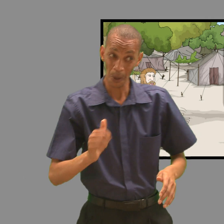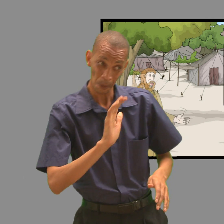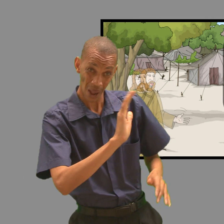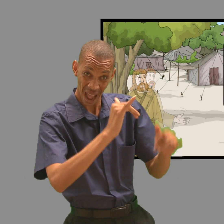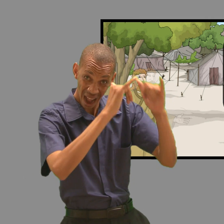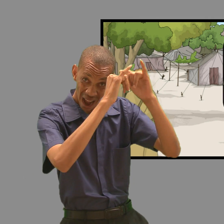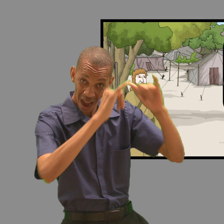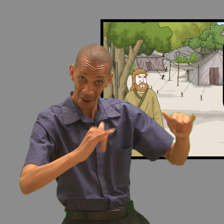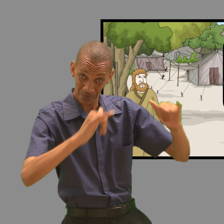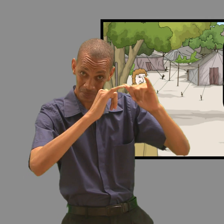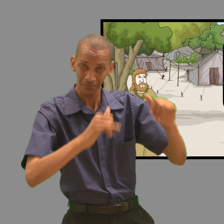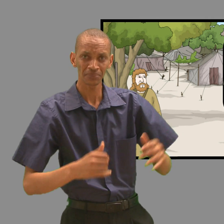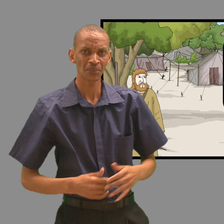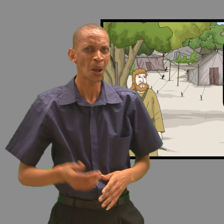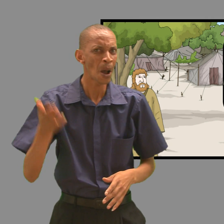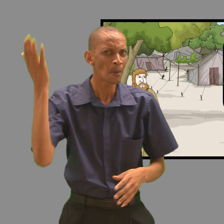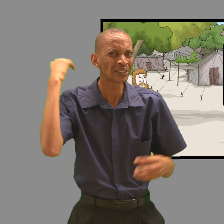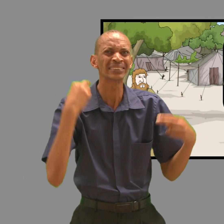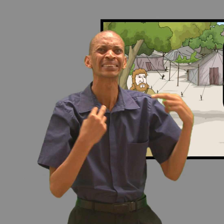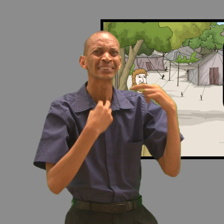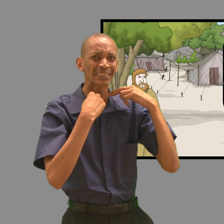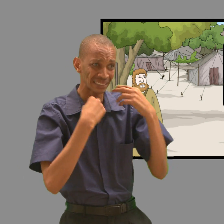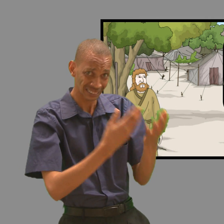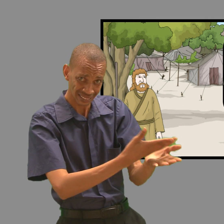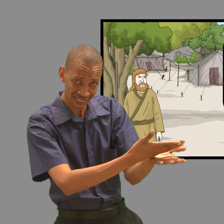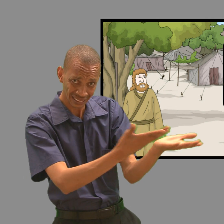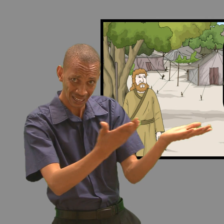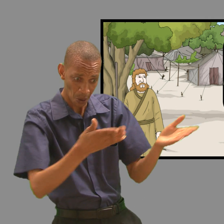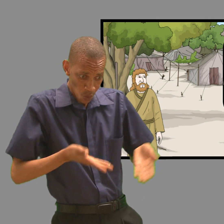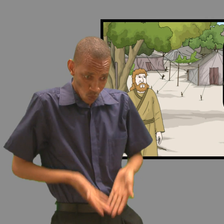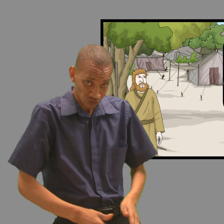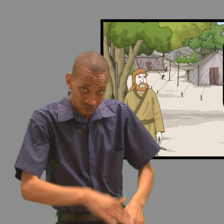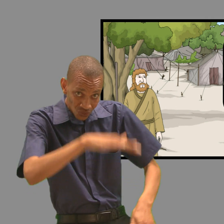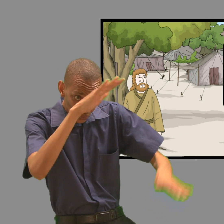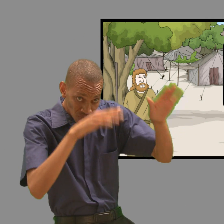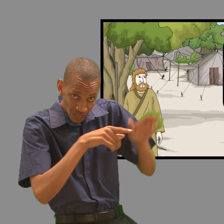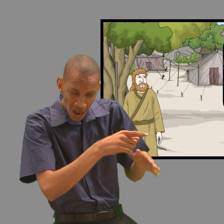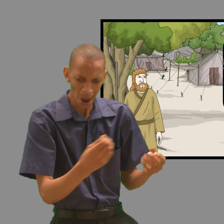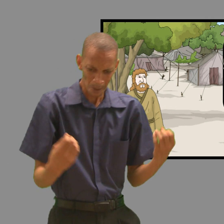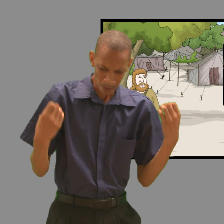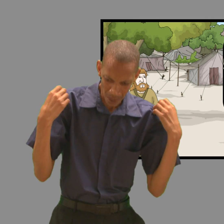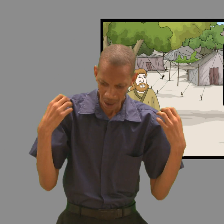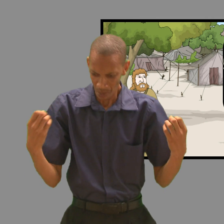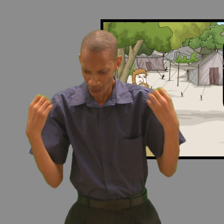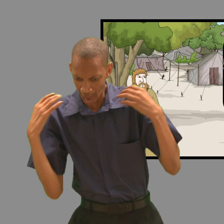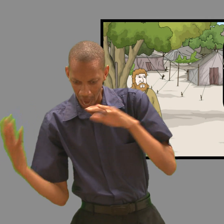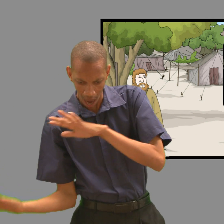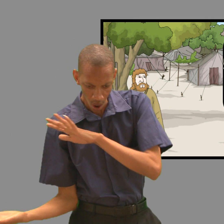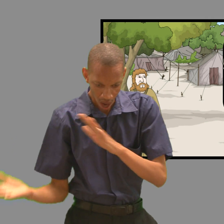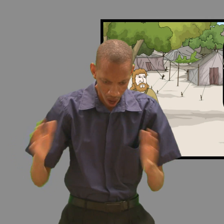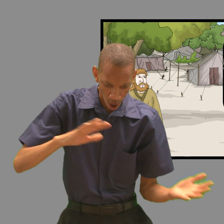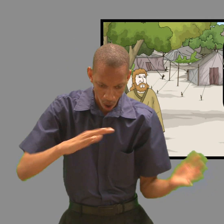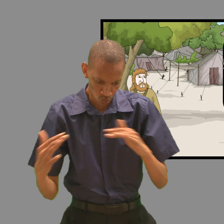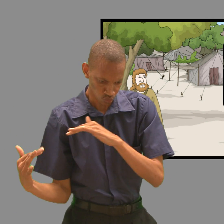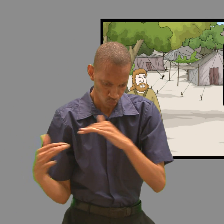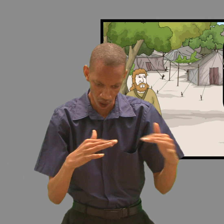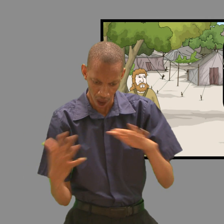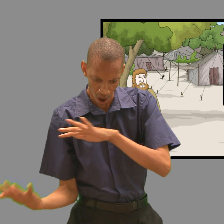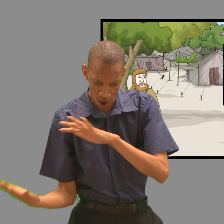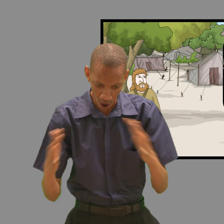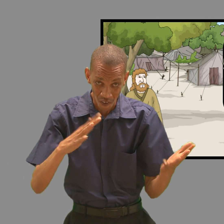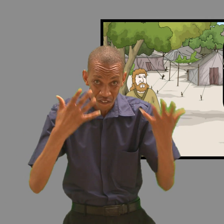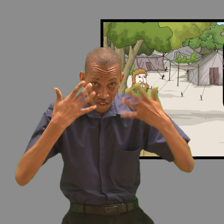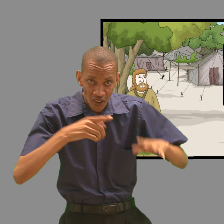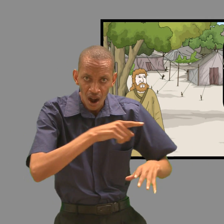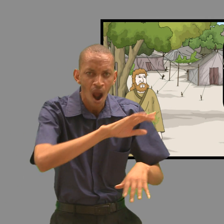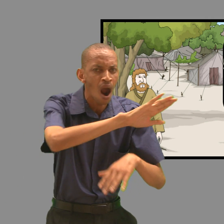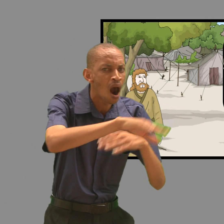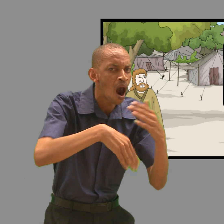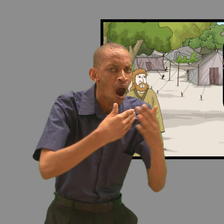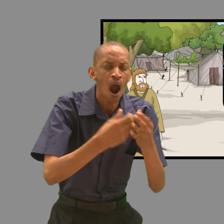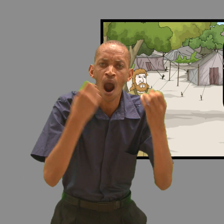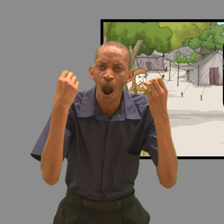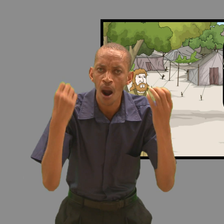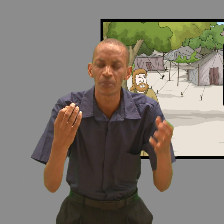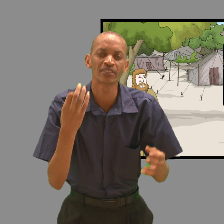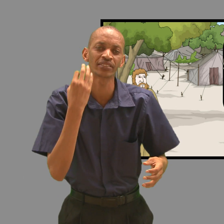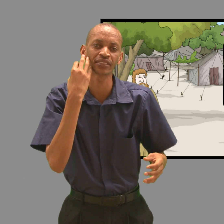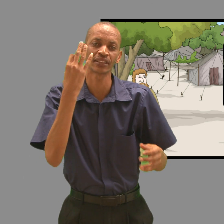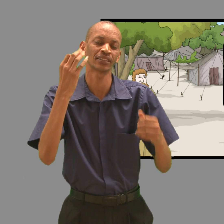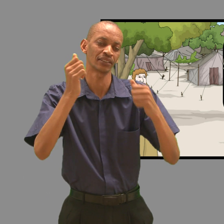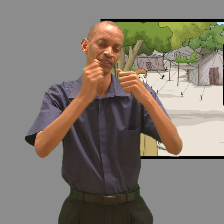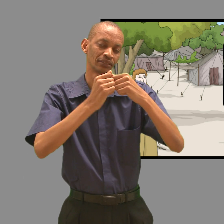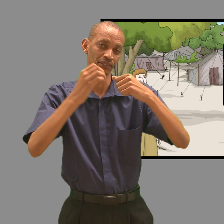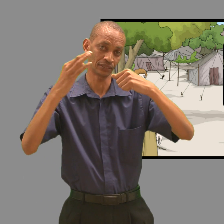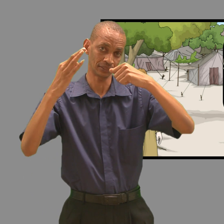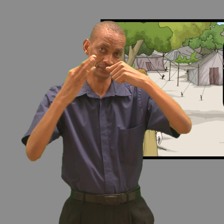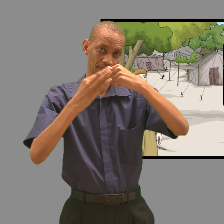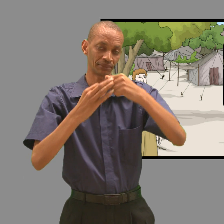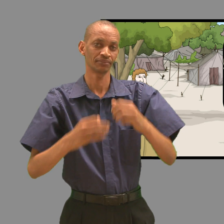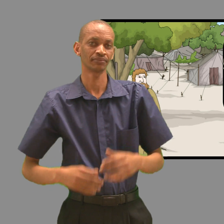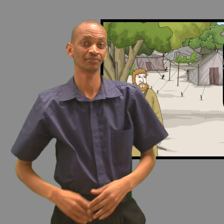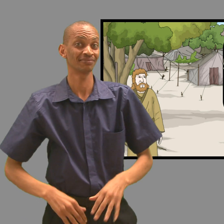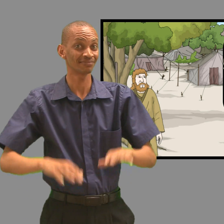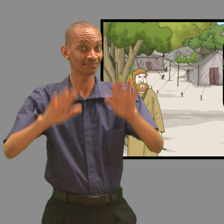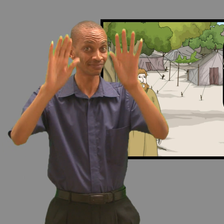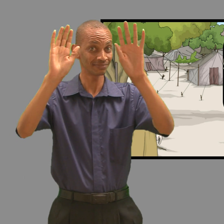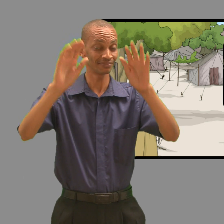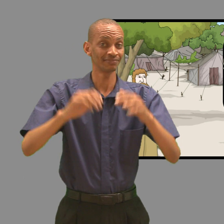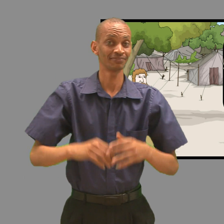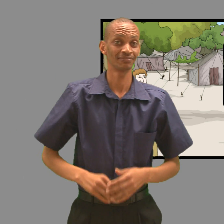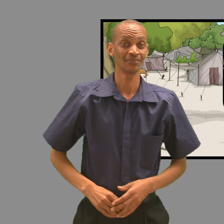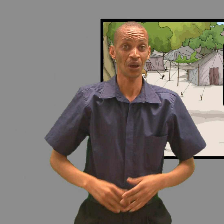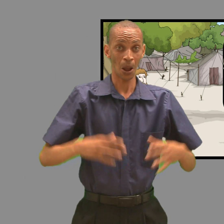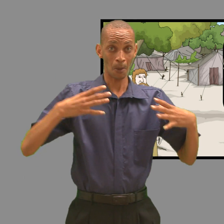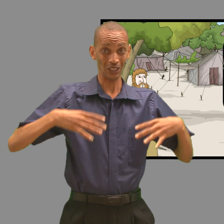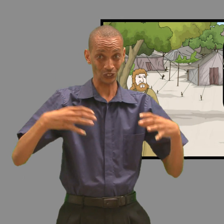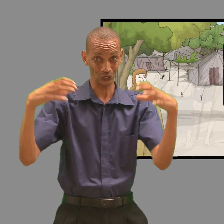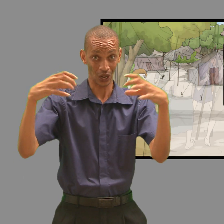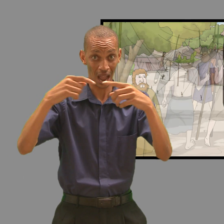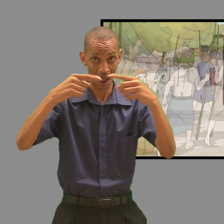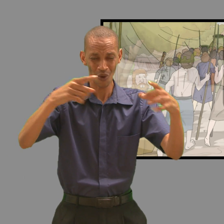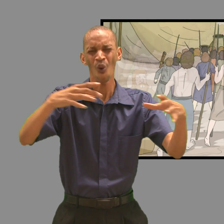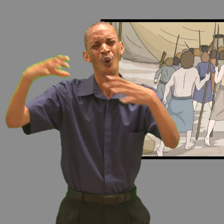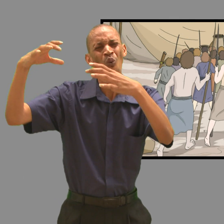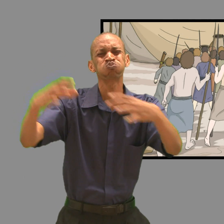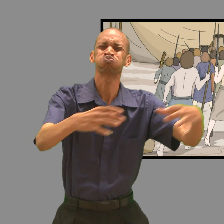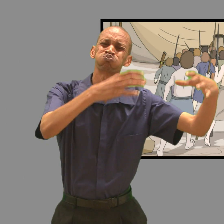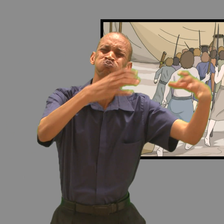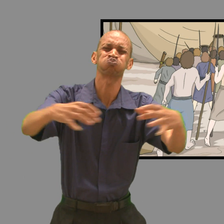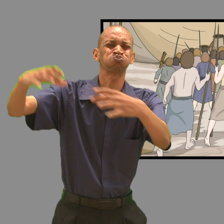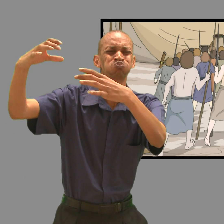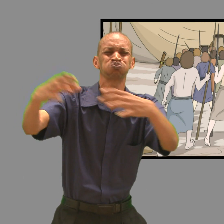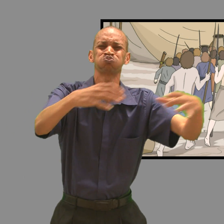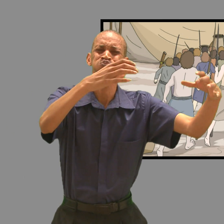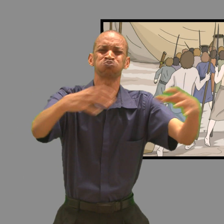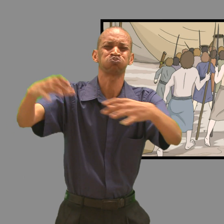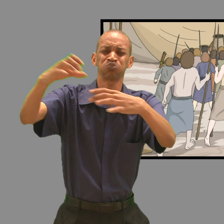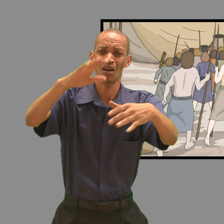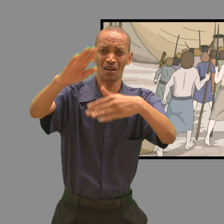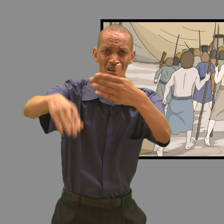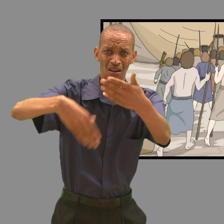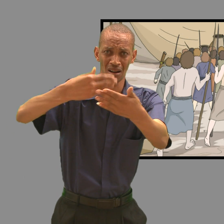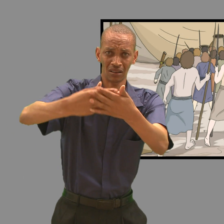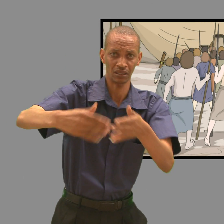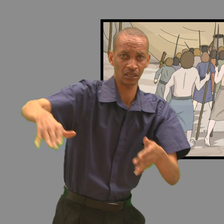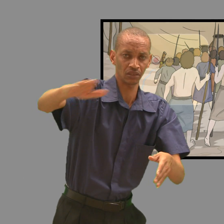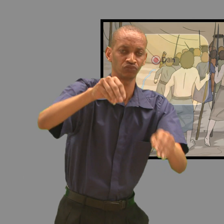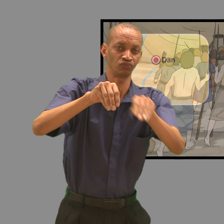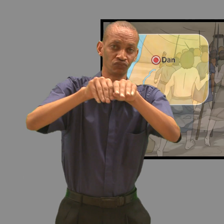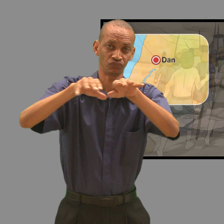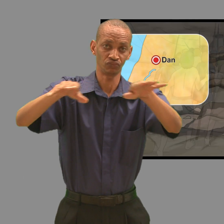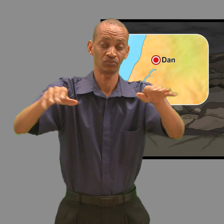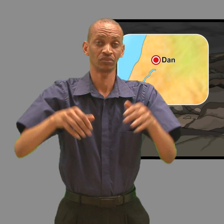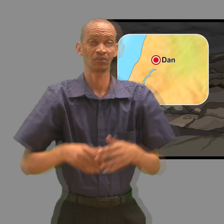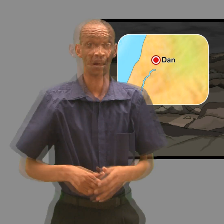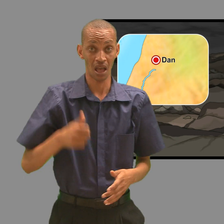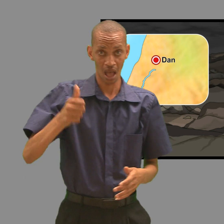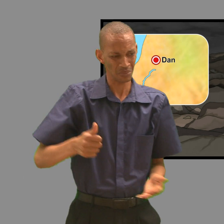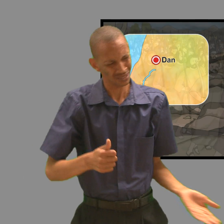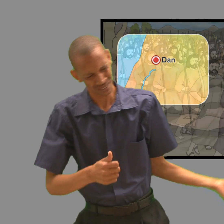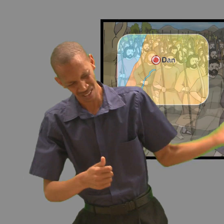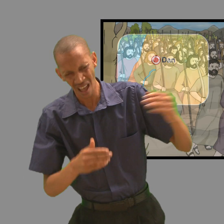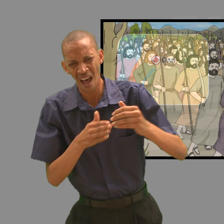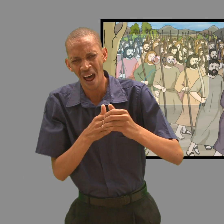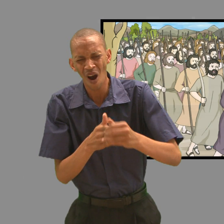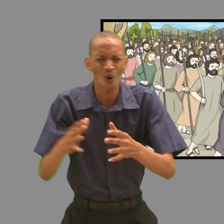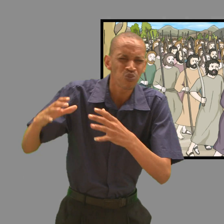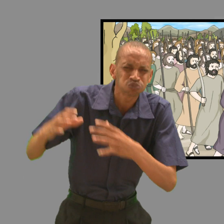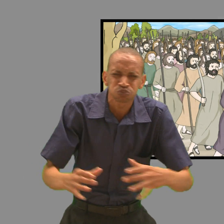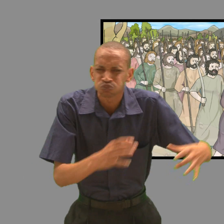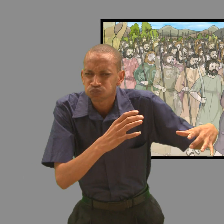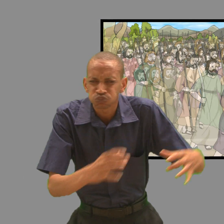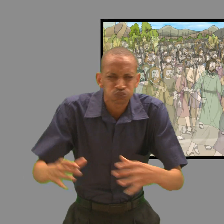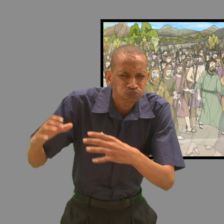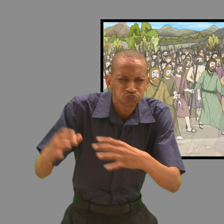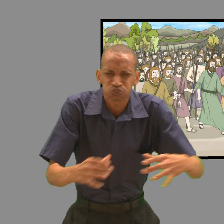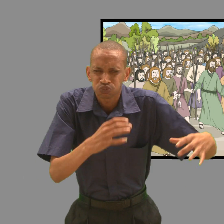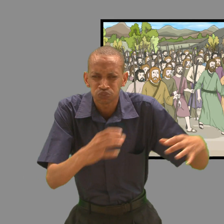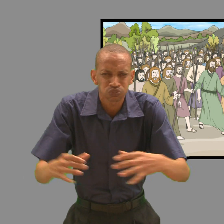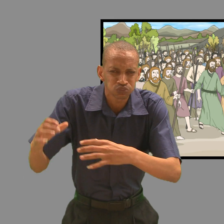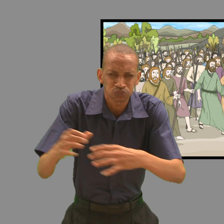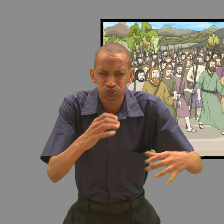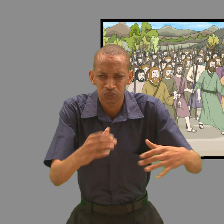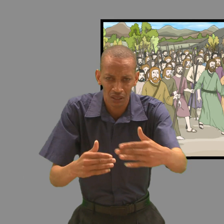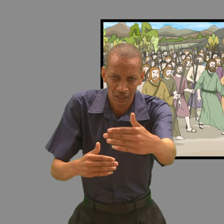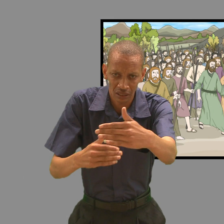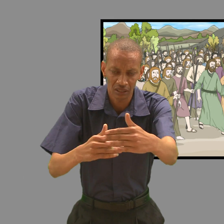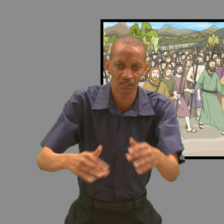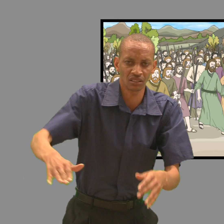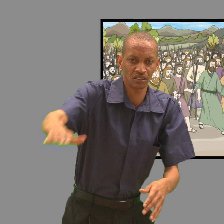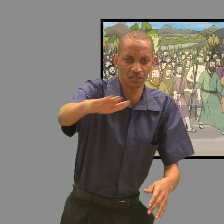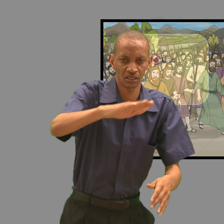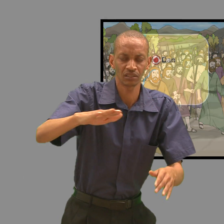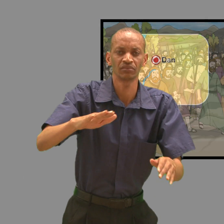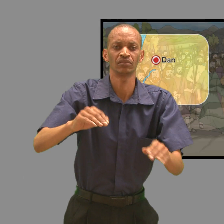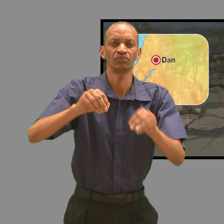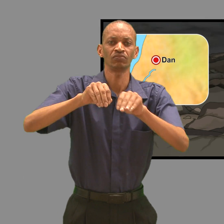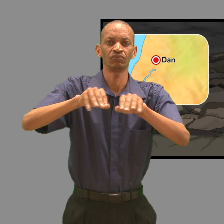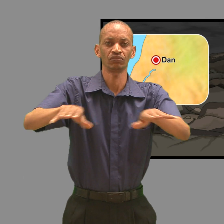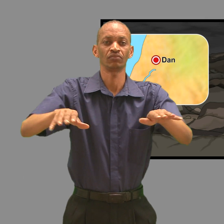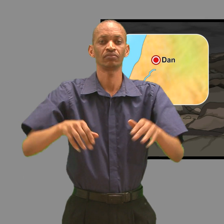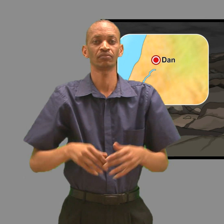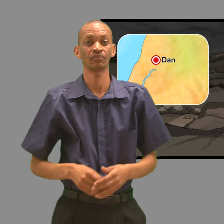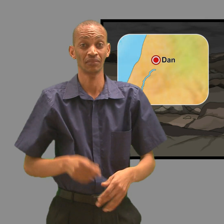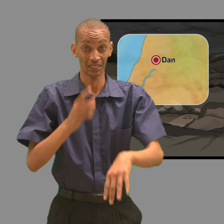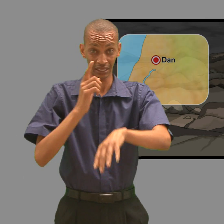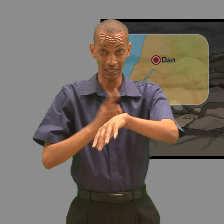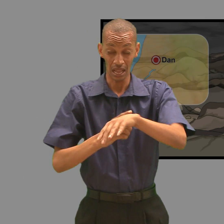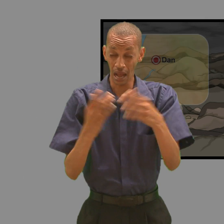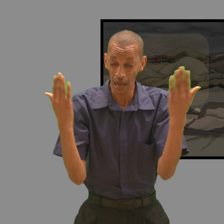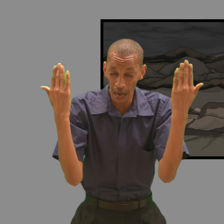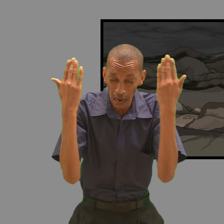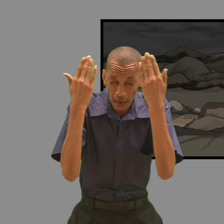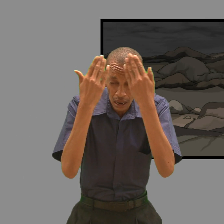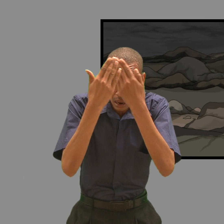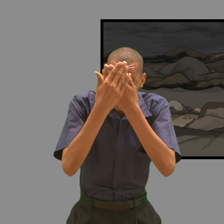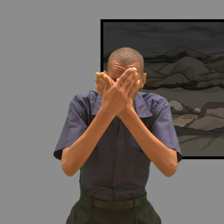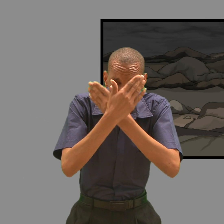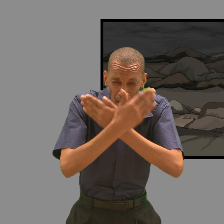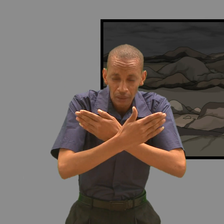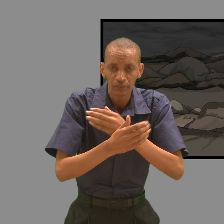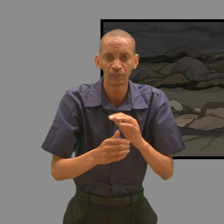And when Abram heard that his relative had been captured, he mobilized the 318 trained men born in his household, and they set out in pursuit as far as Dan.